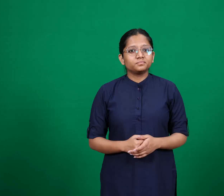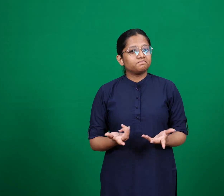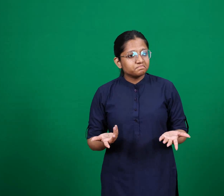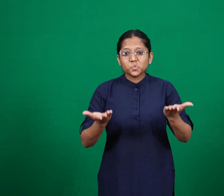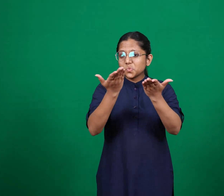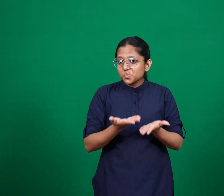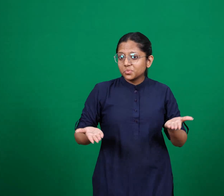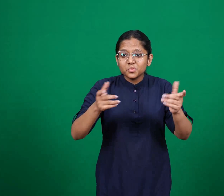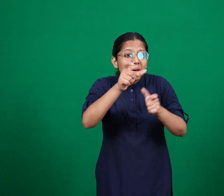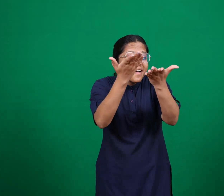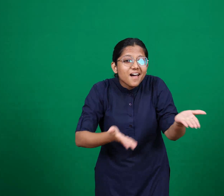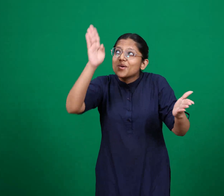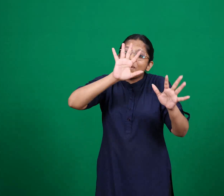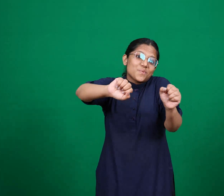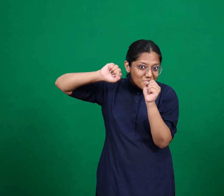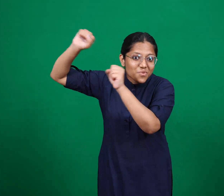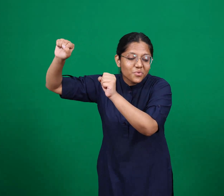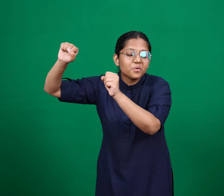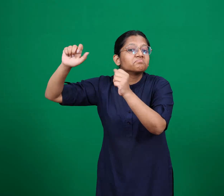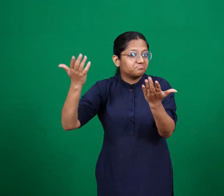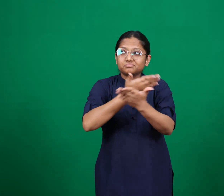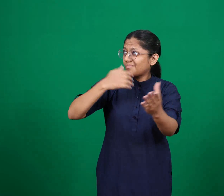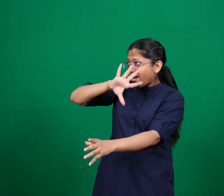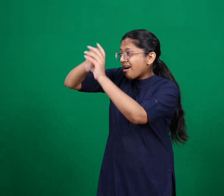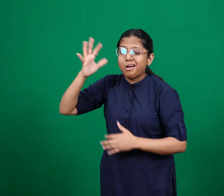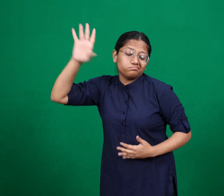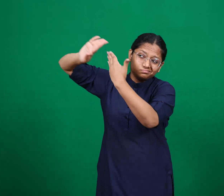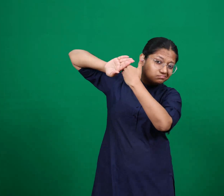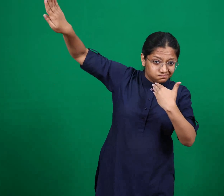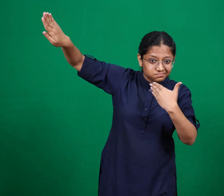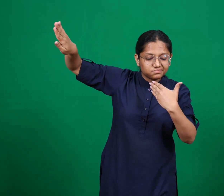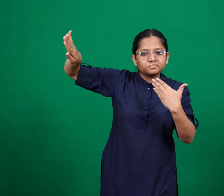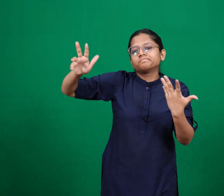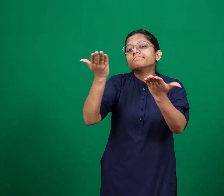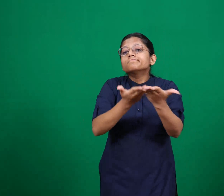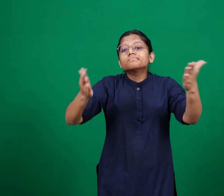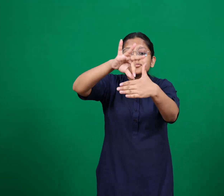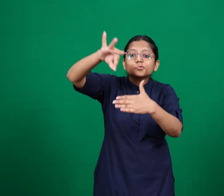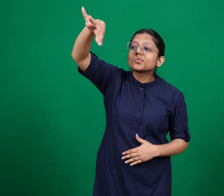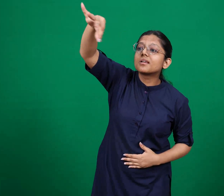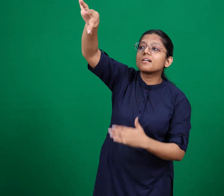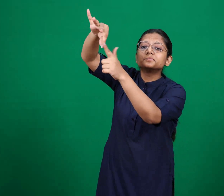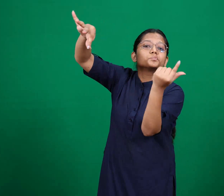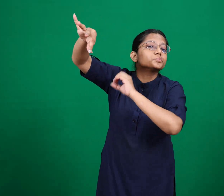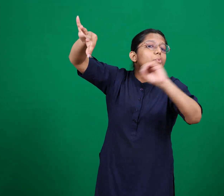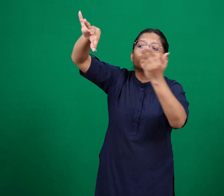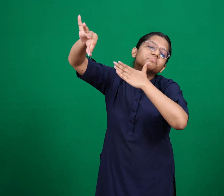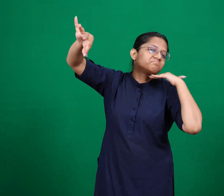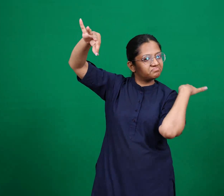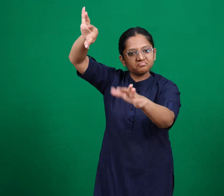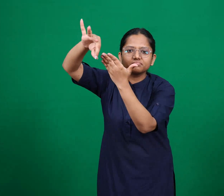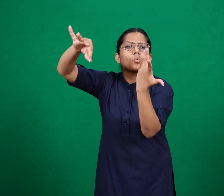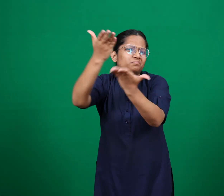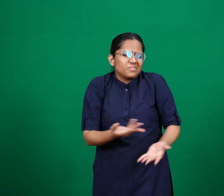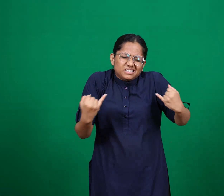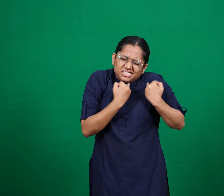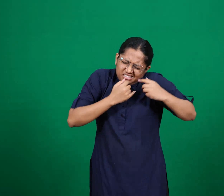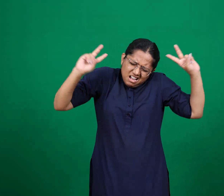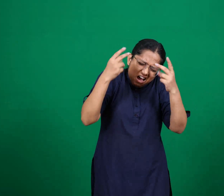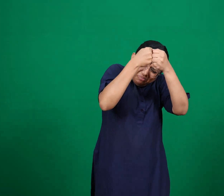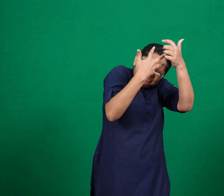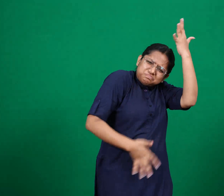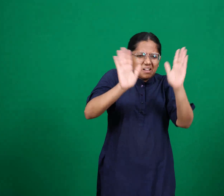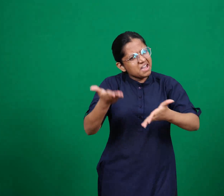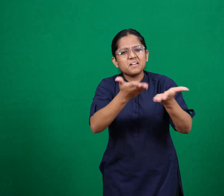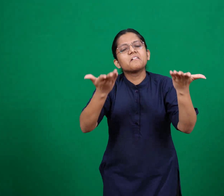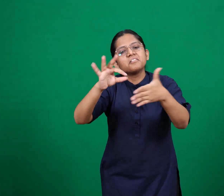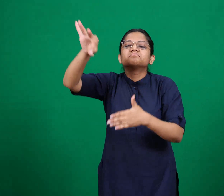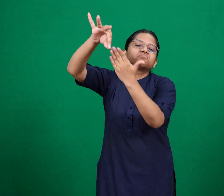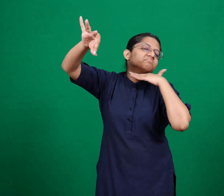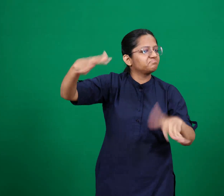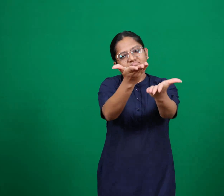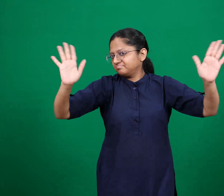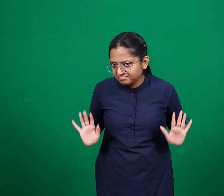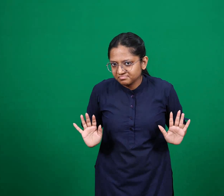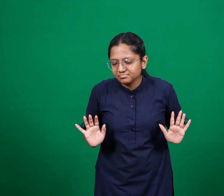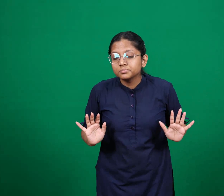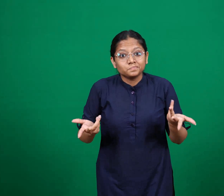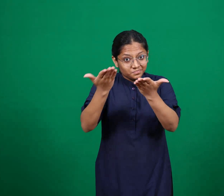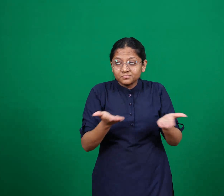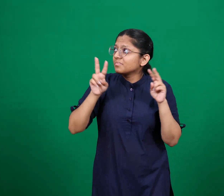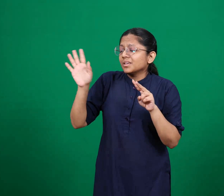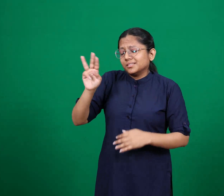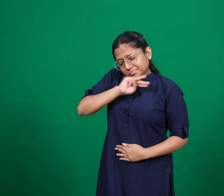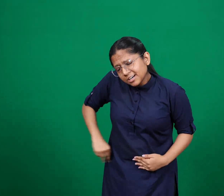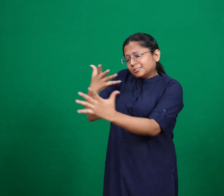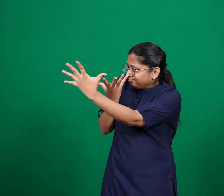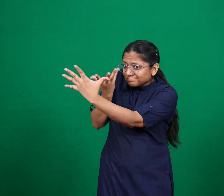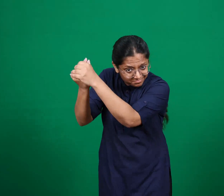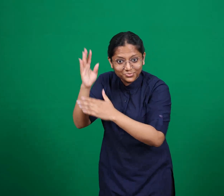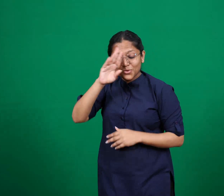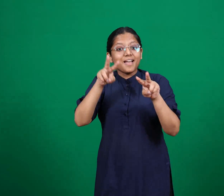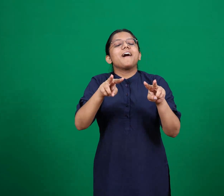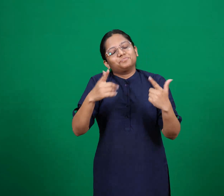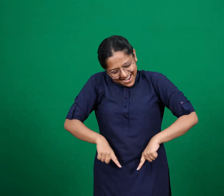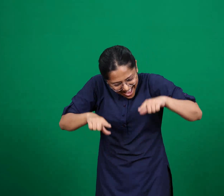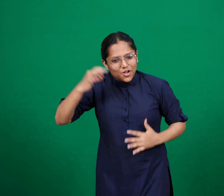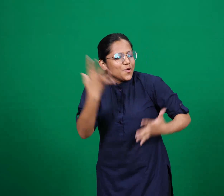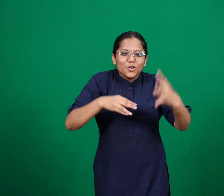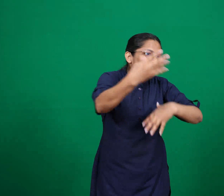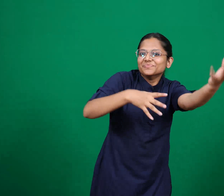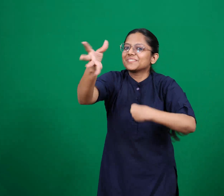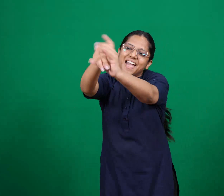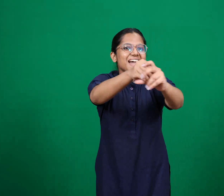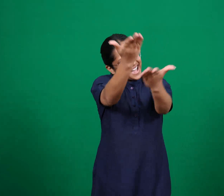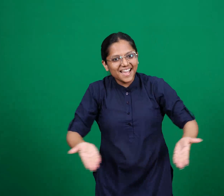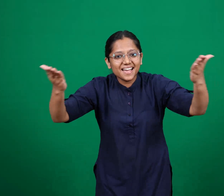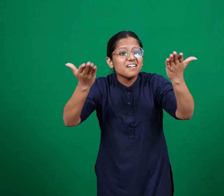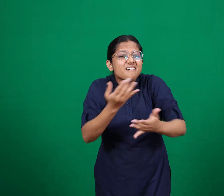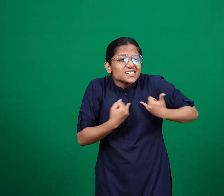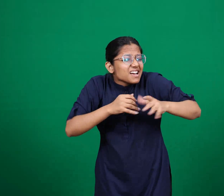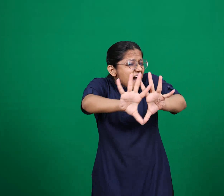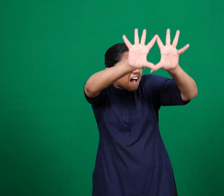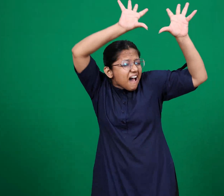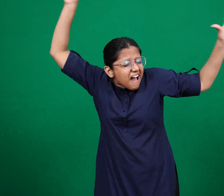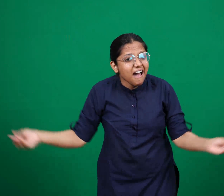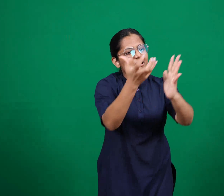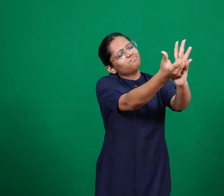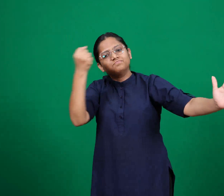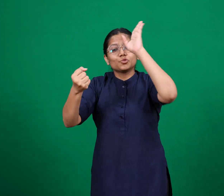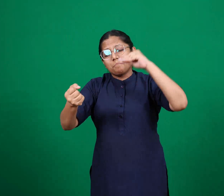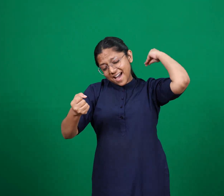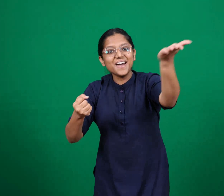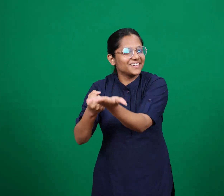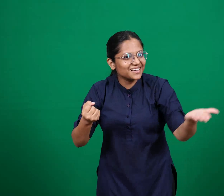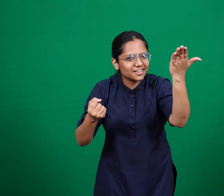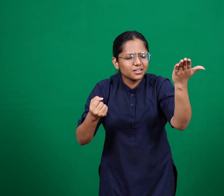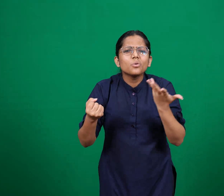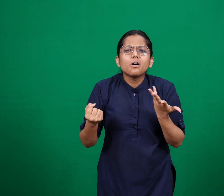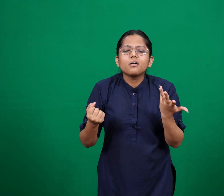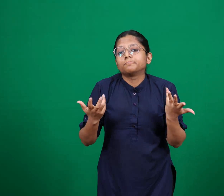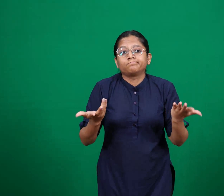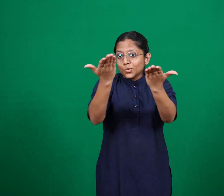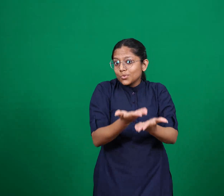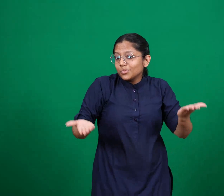When you were dead in your trespasses and in the uncircumcision of your sinful nature, God made you alive with Christ.